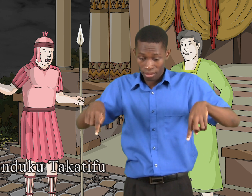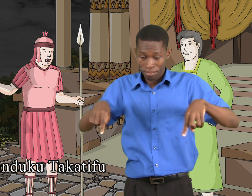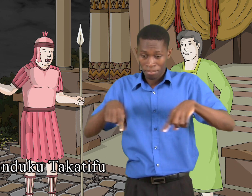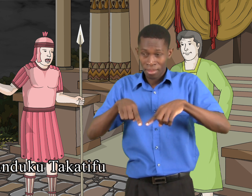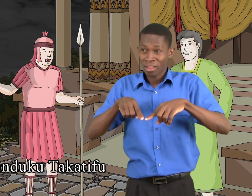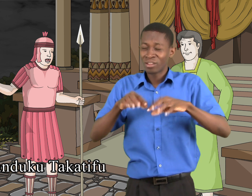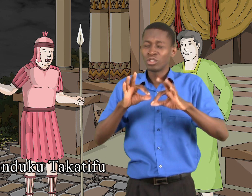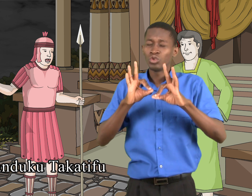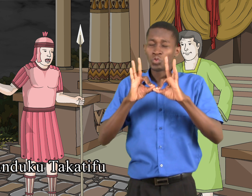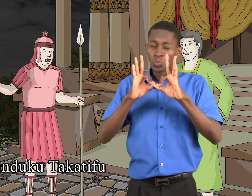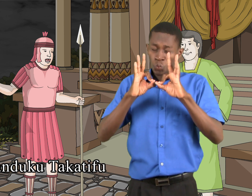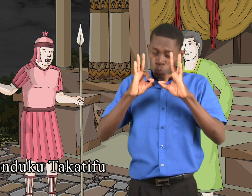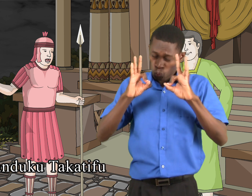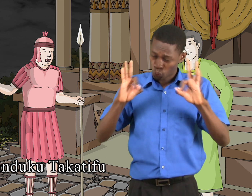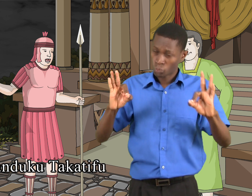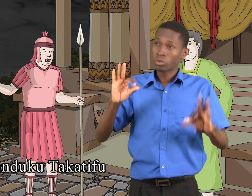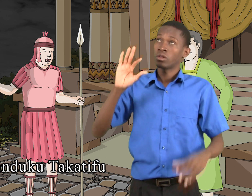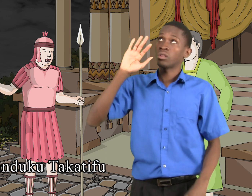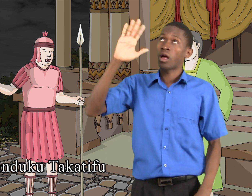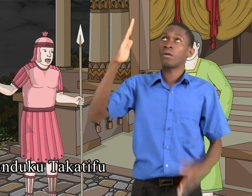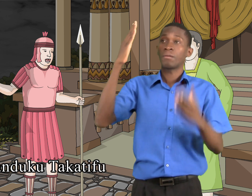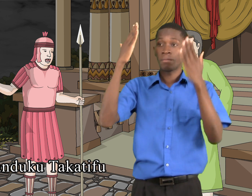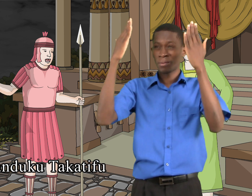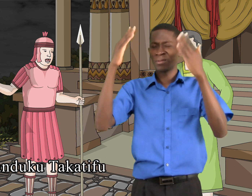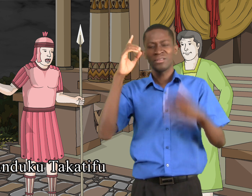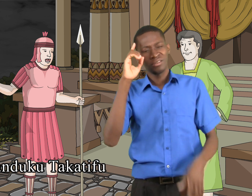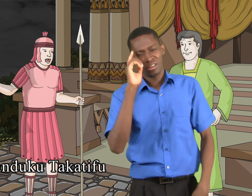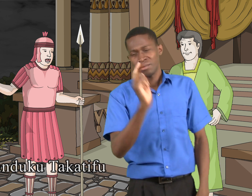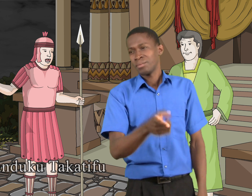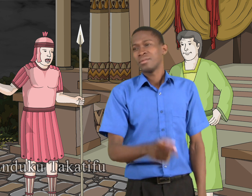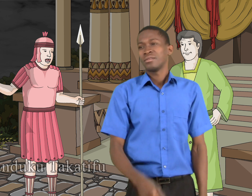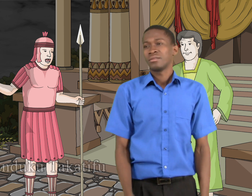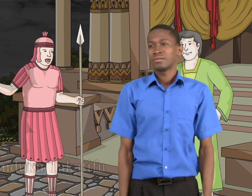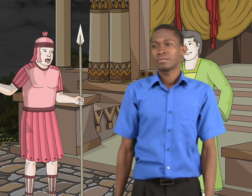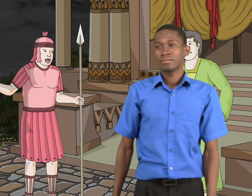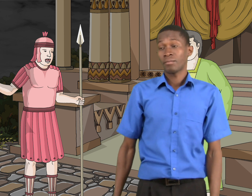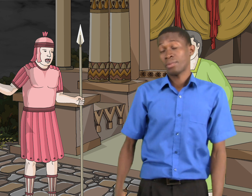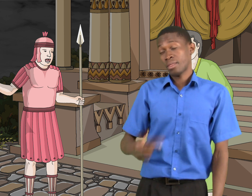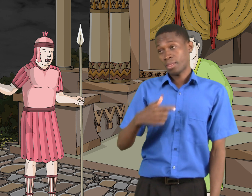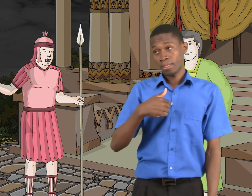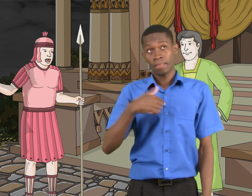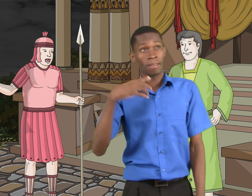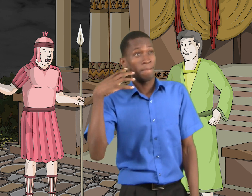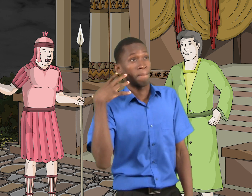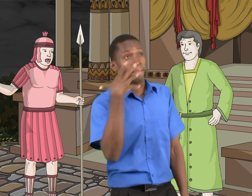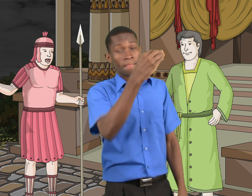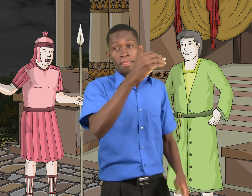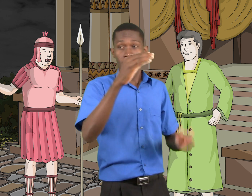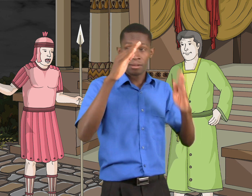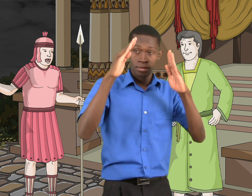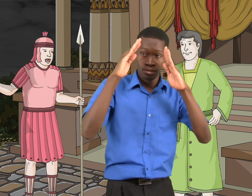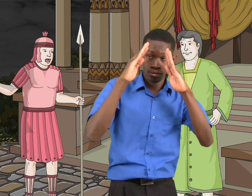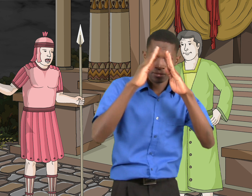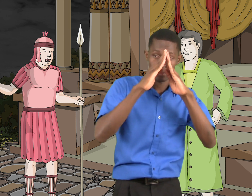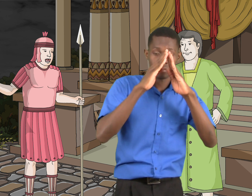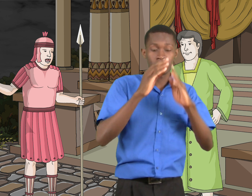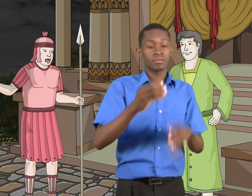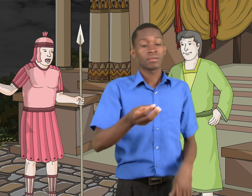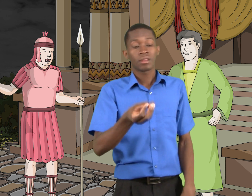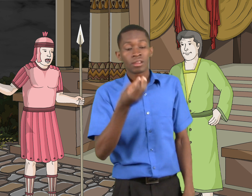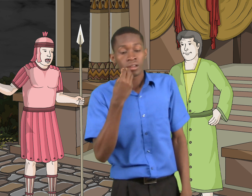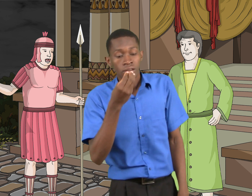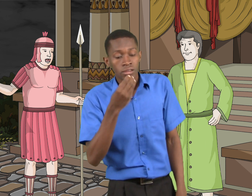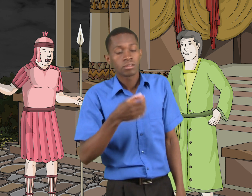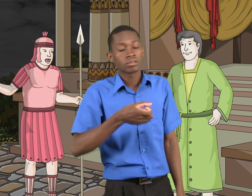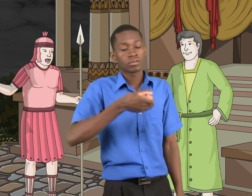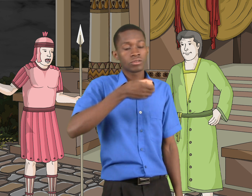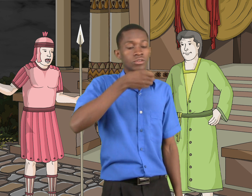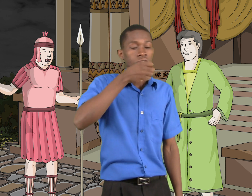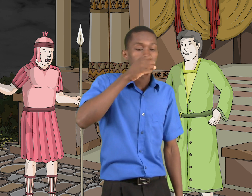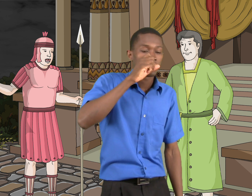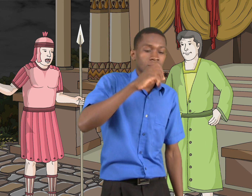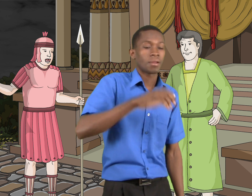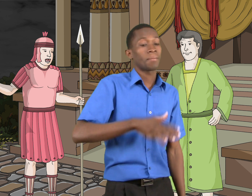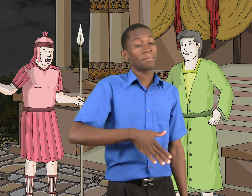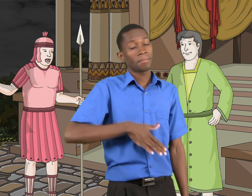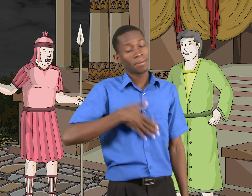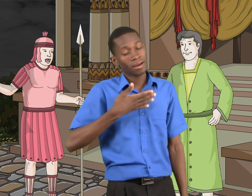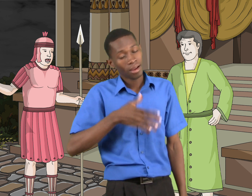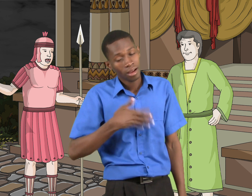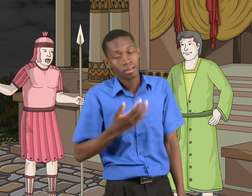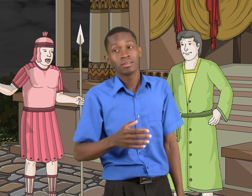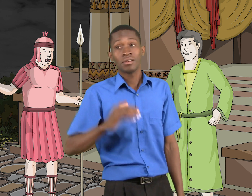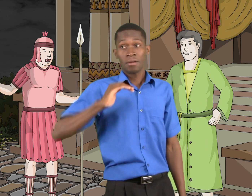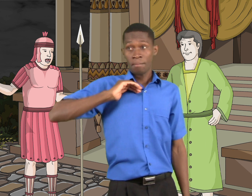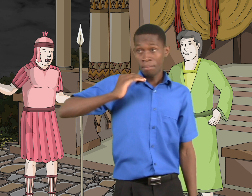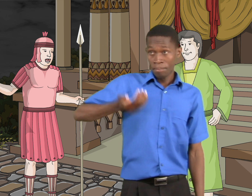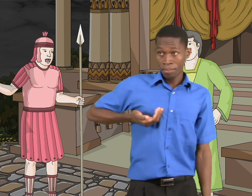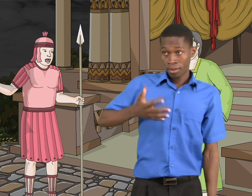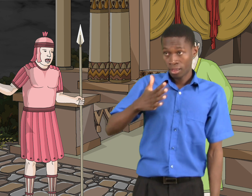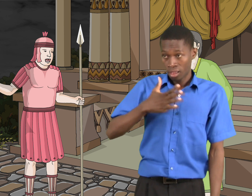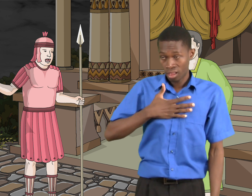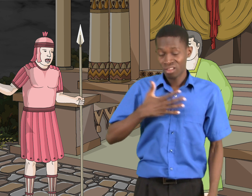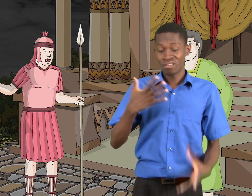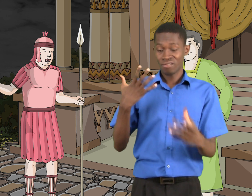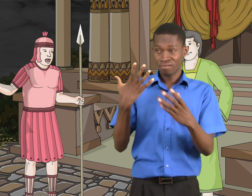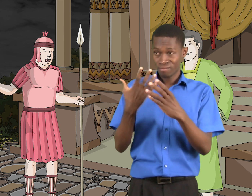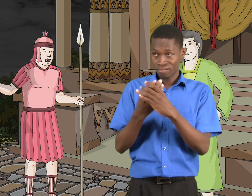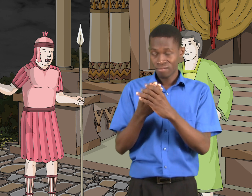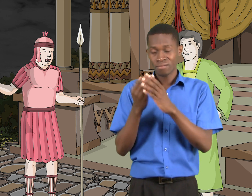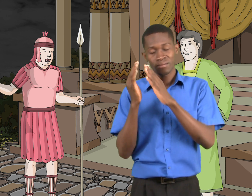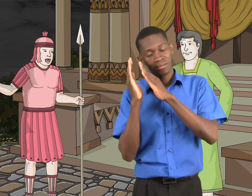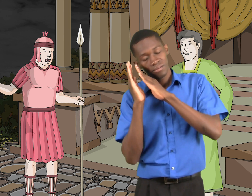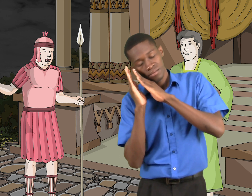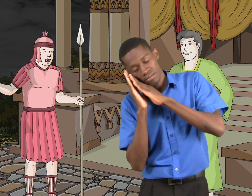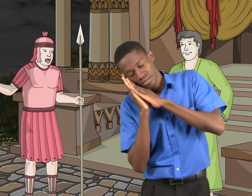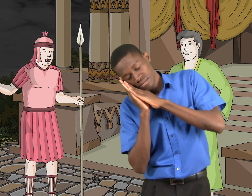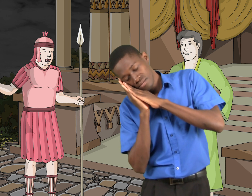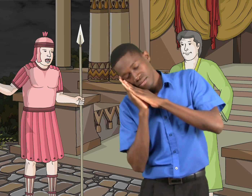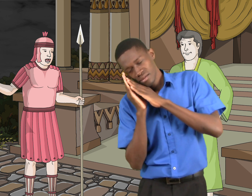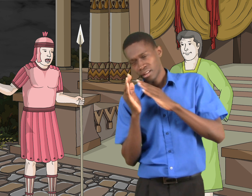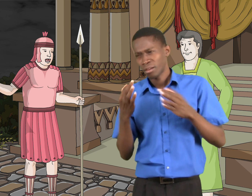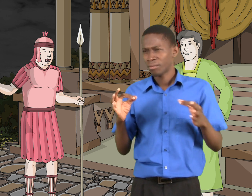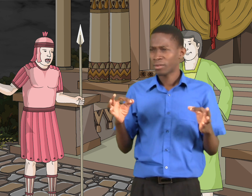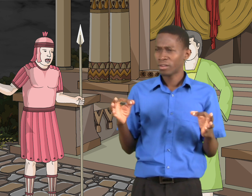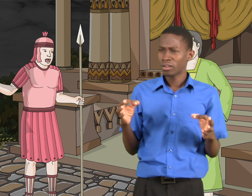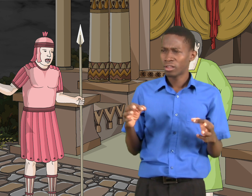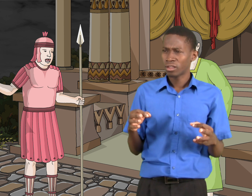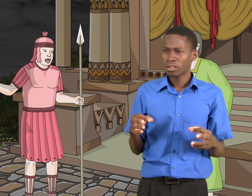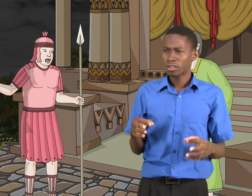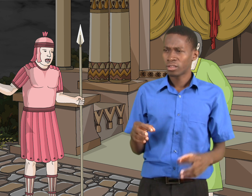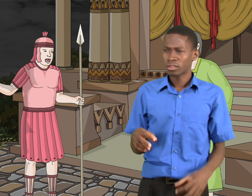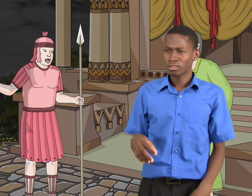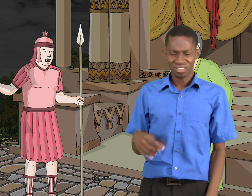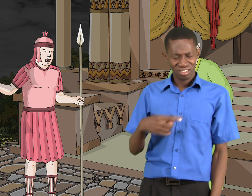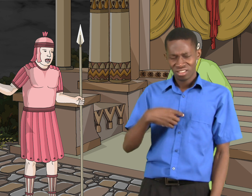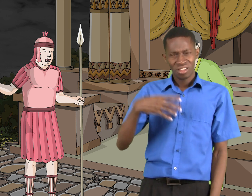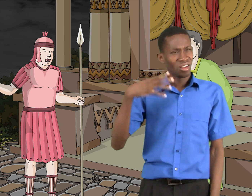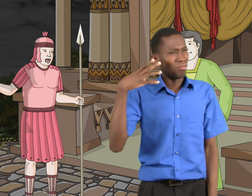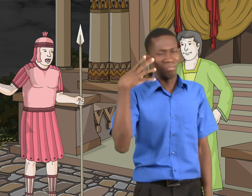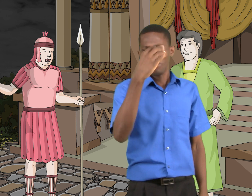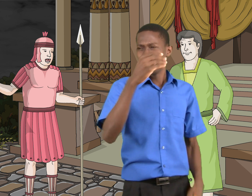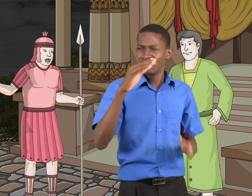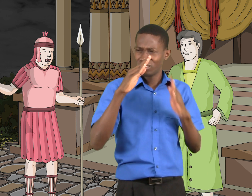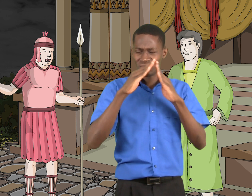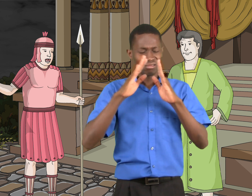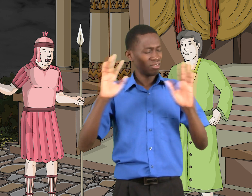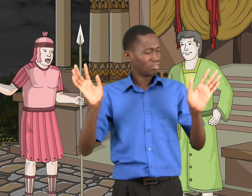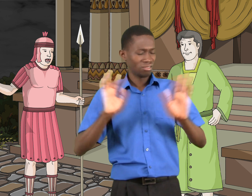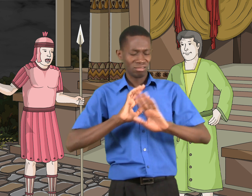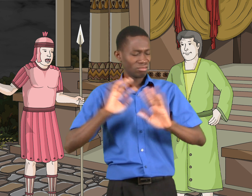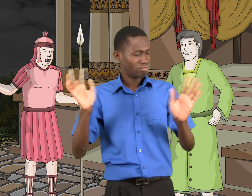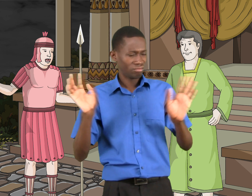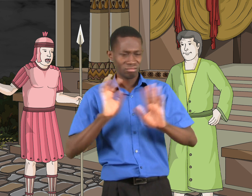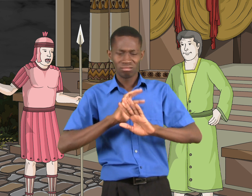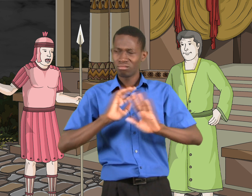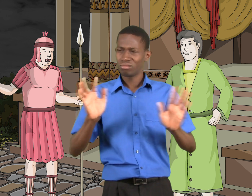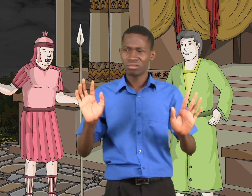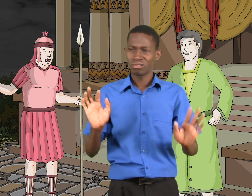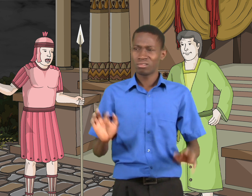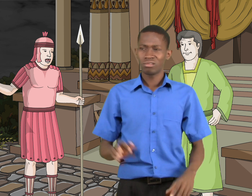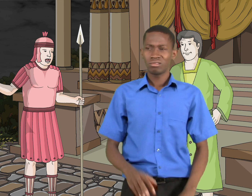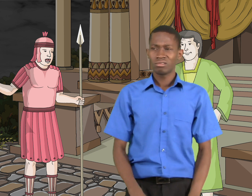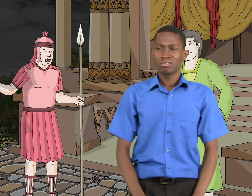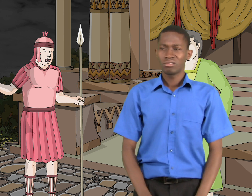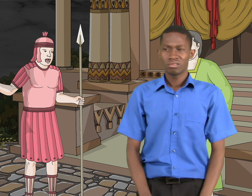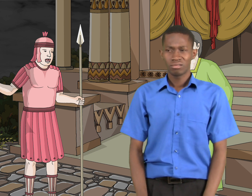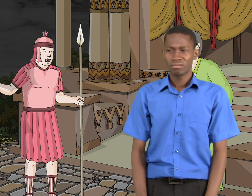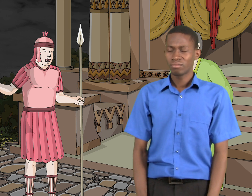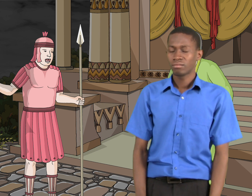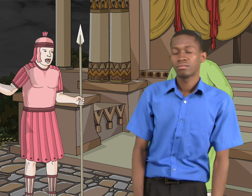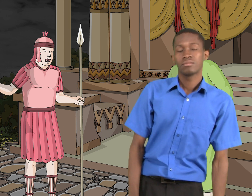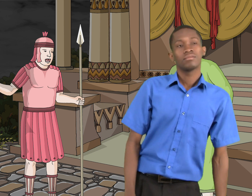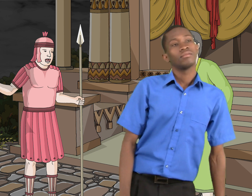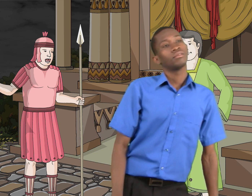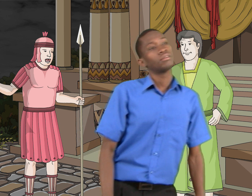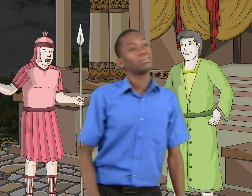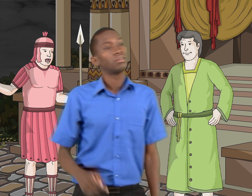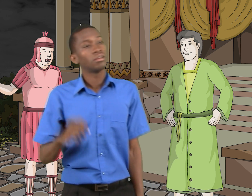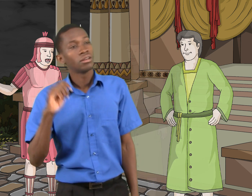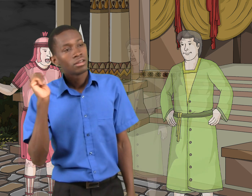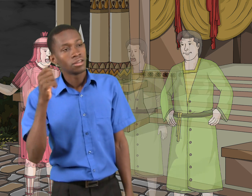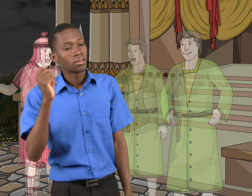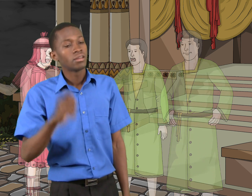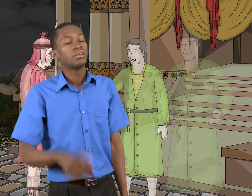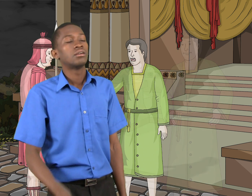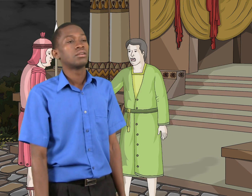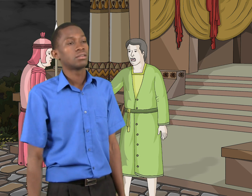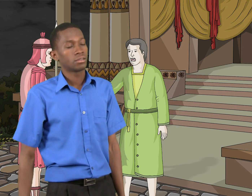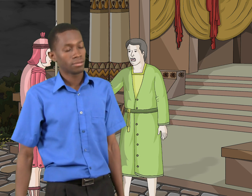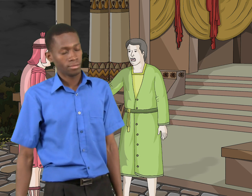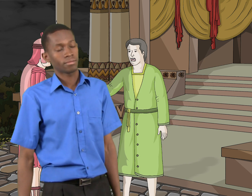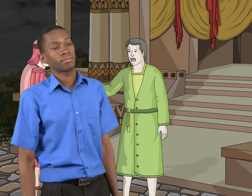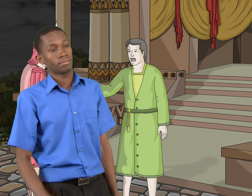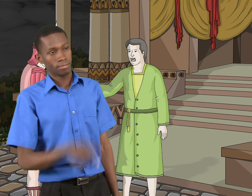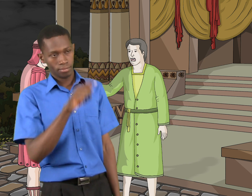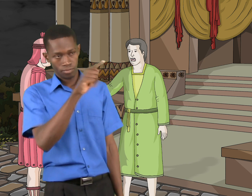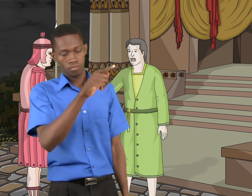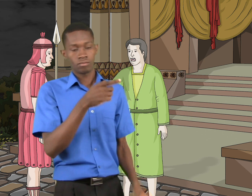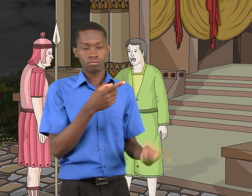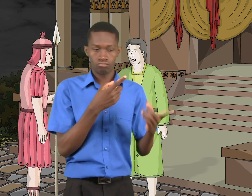How can I go to my house to eat and drink and sleep with my wife? As surely as you live, and as your soul lives, I will not do such a thing!”